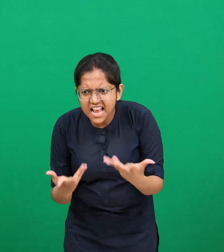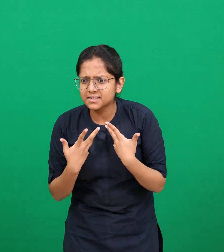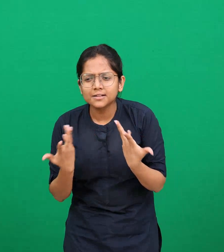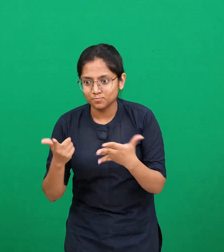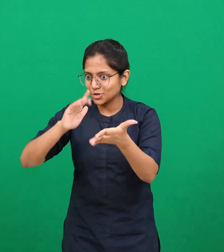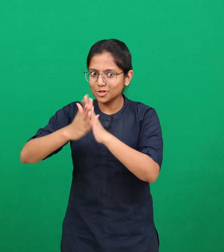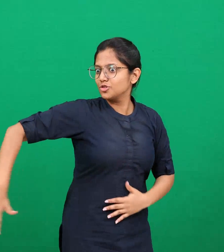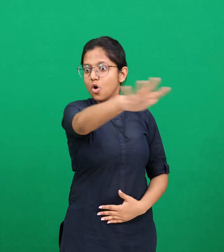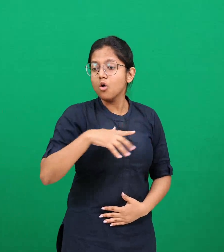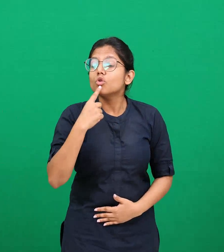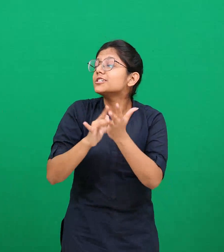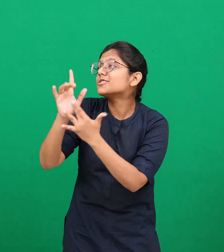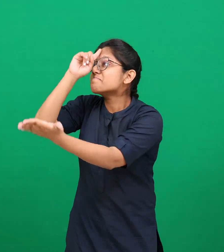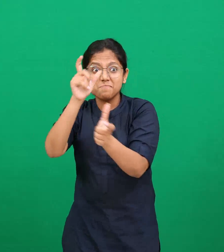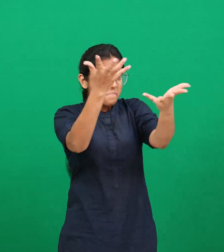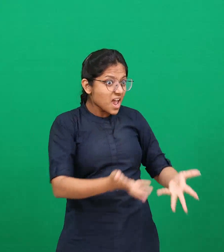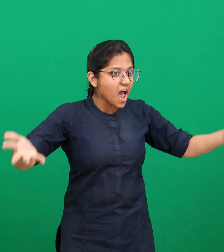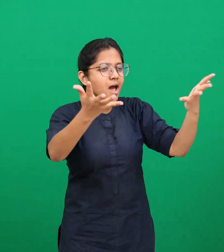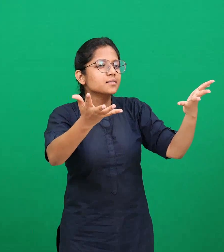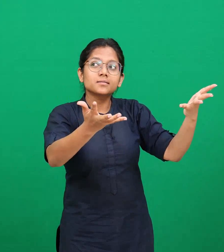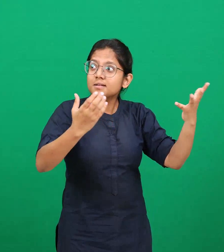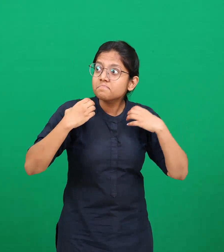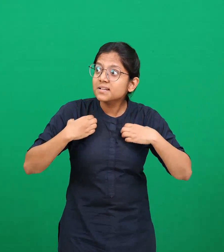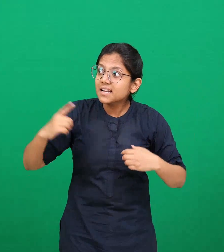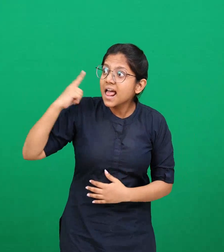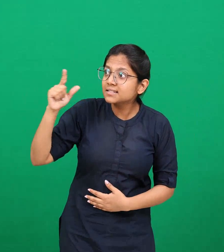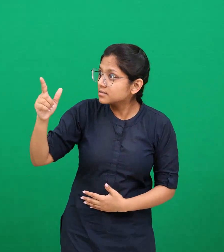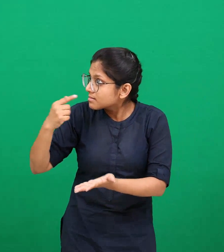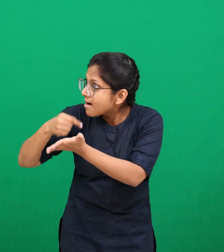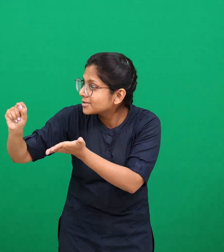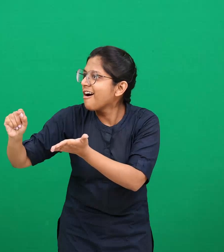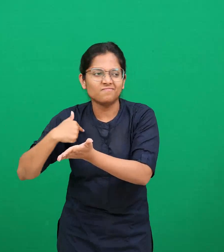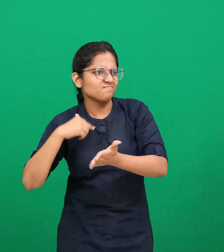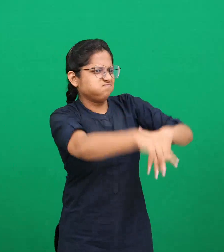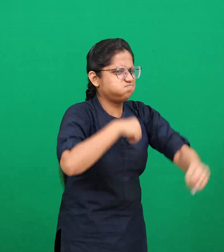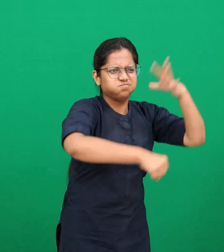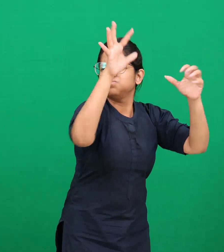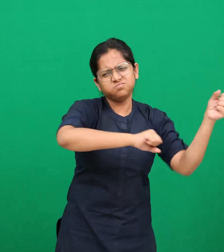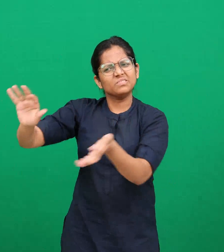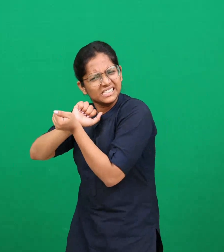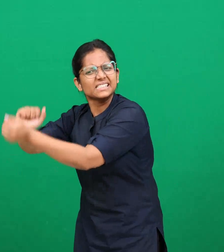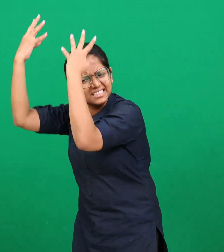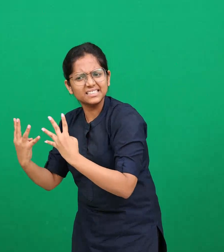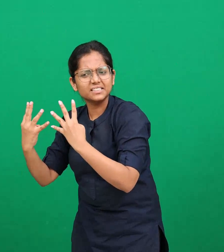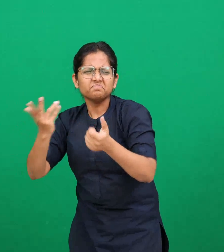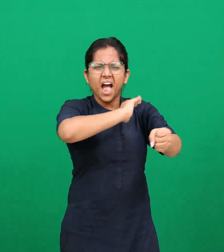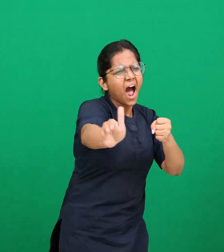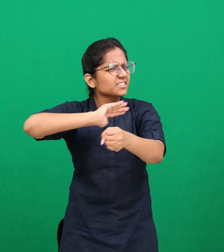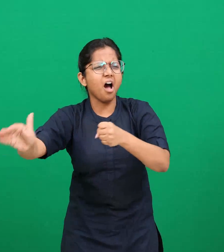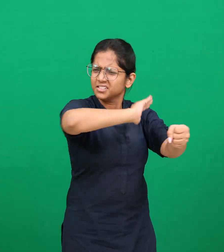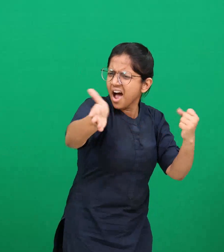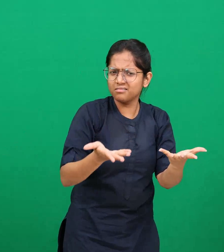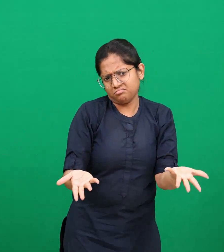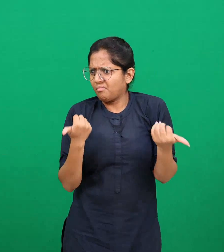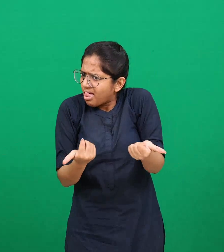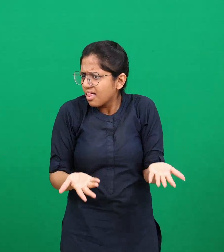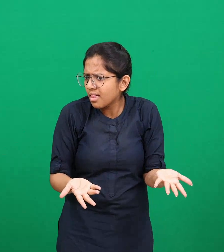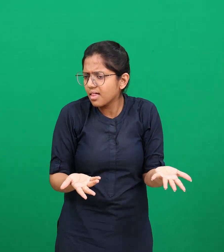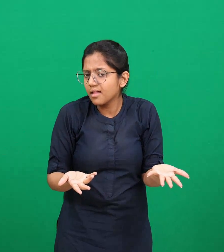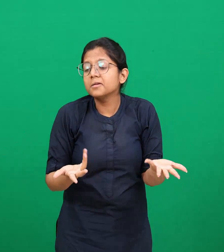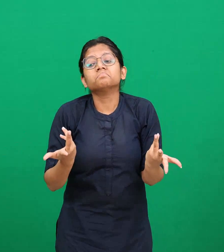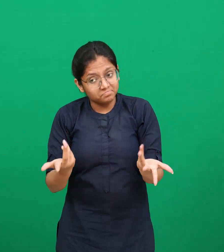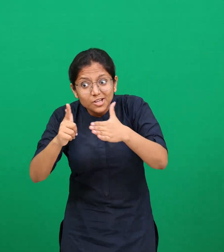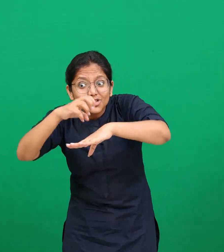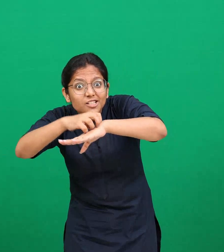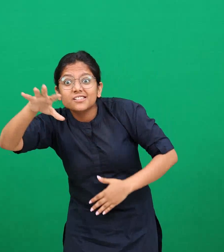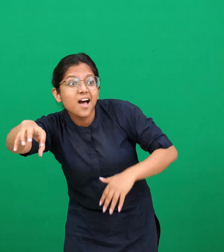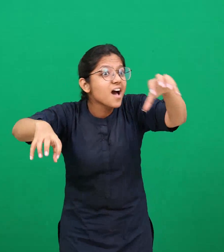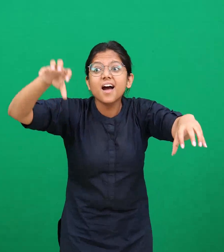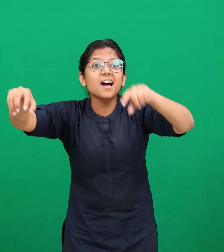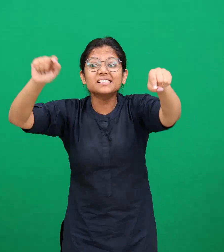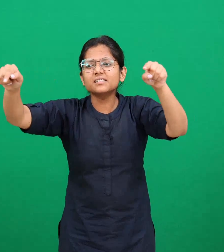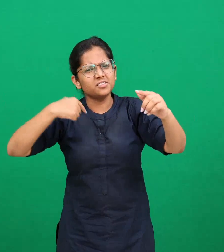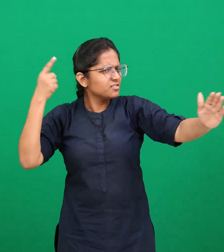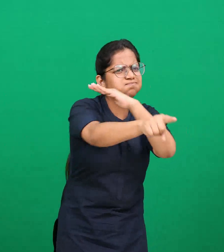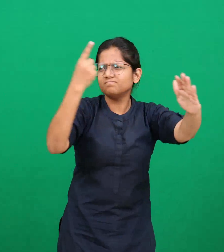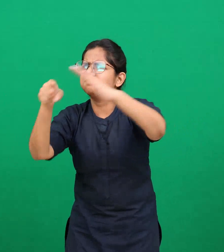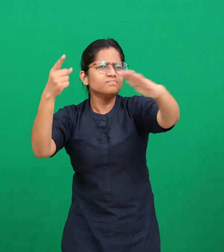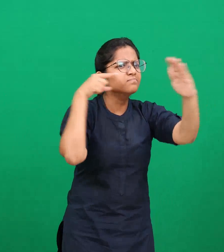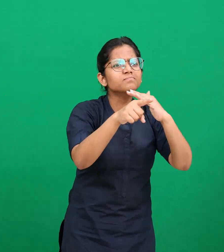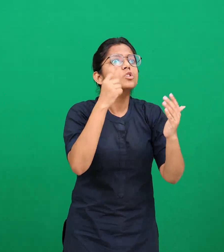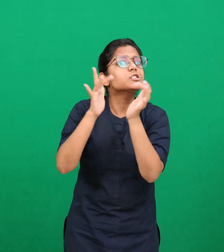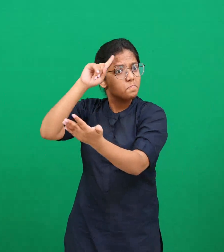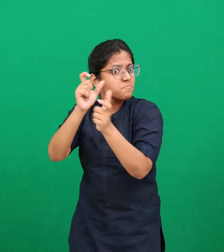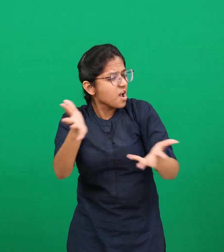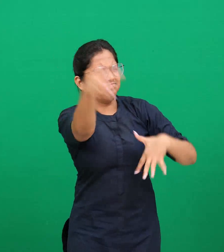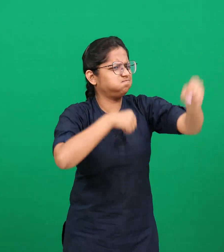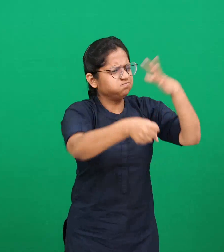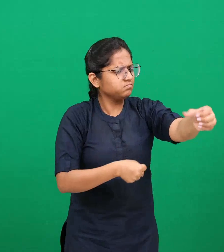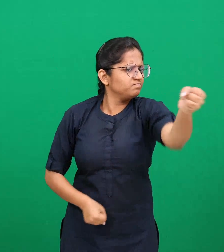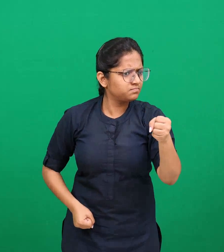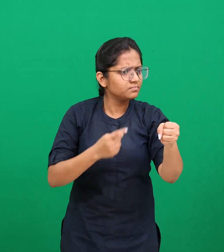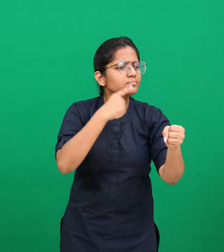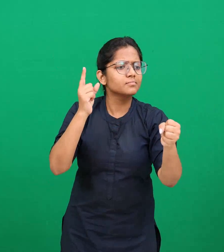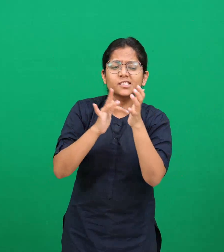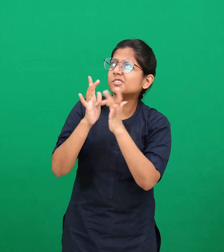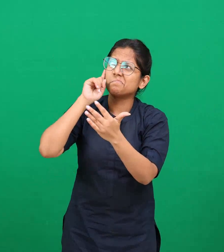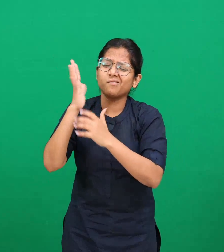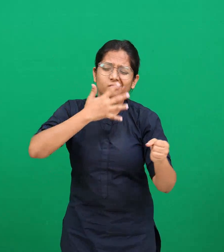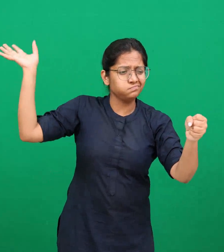With authority from the chief priests I put many of the saints in prison, and when they were condemned to death, I cast my vote against them.